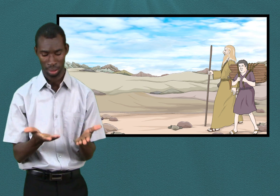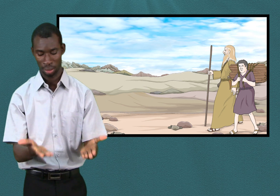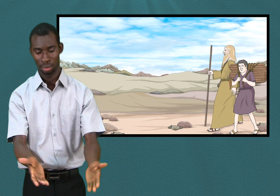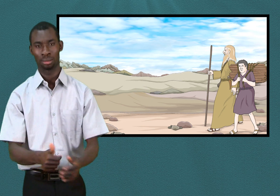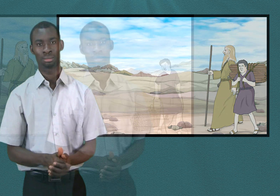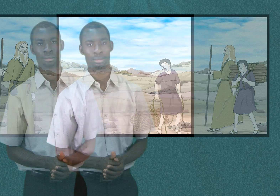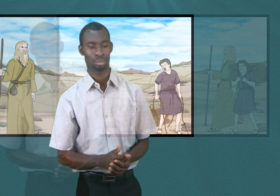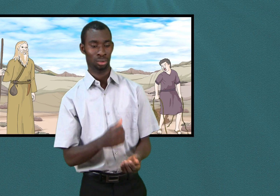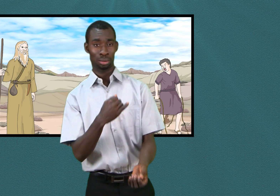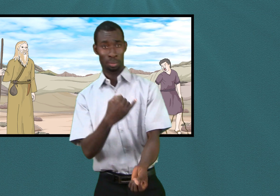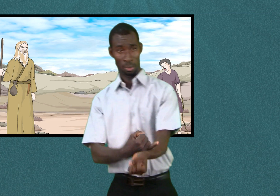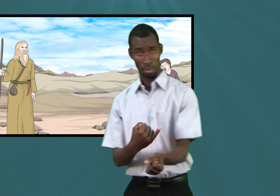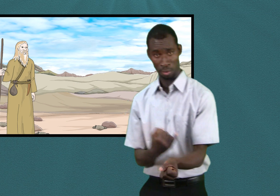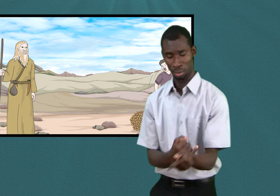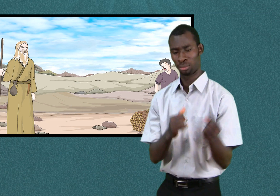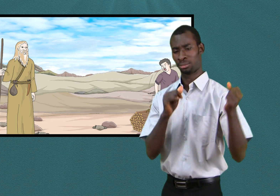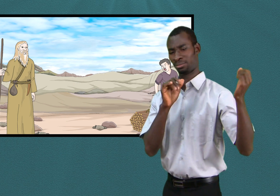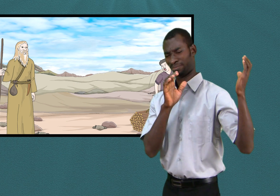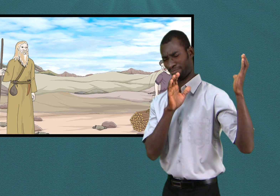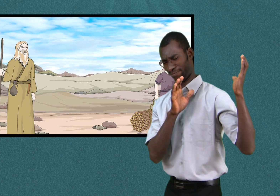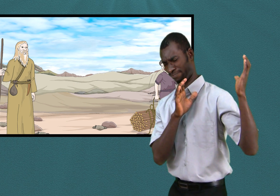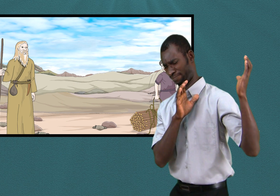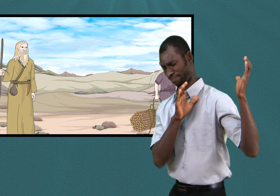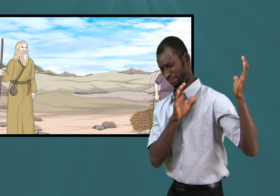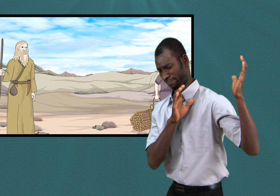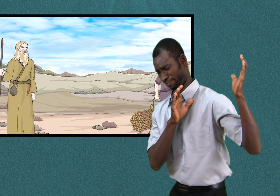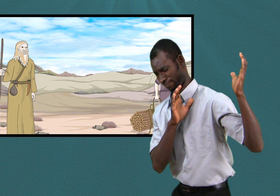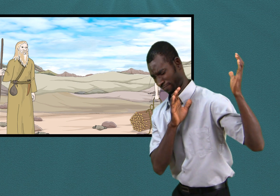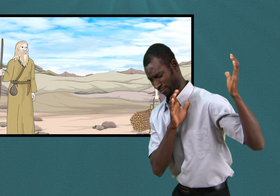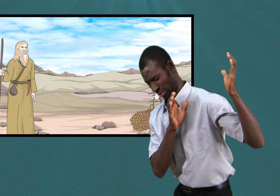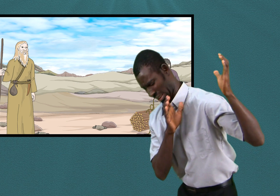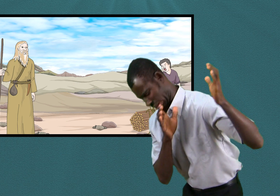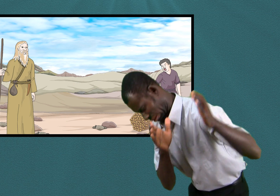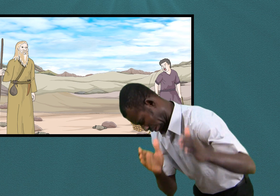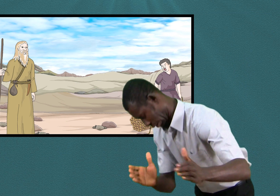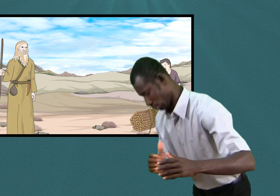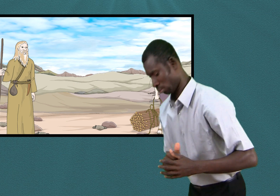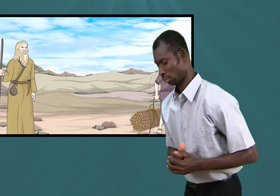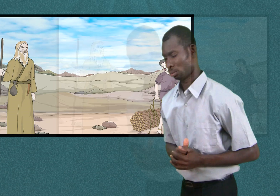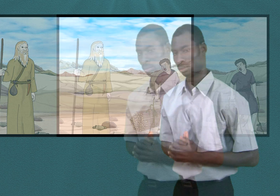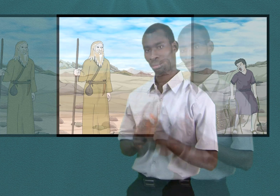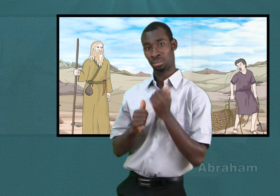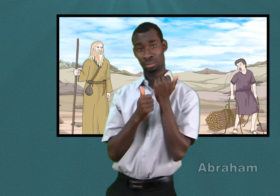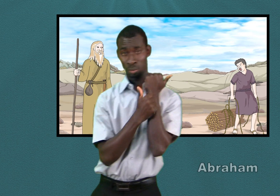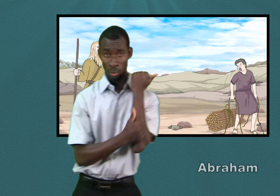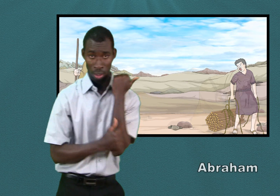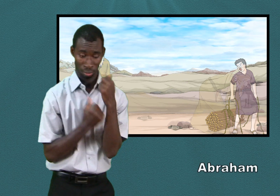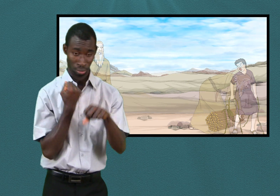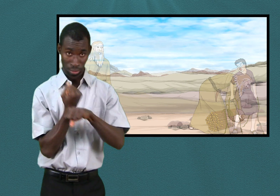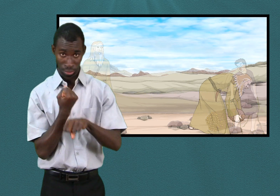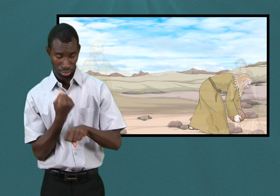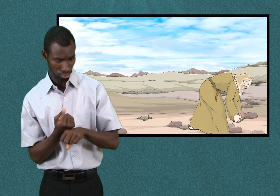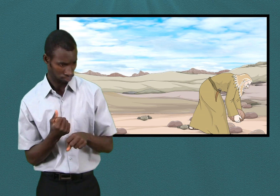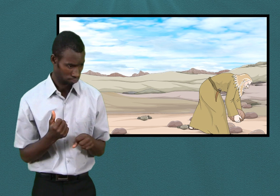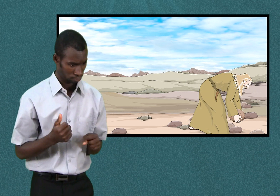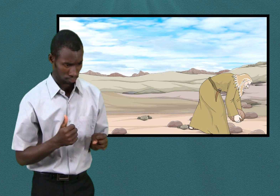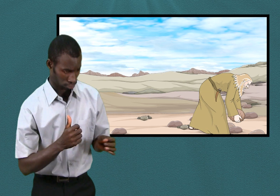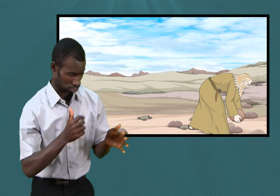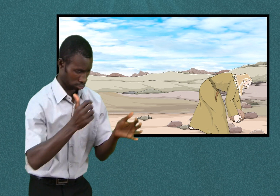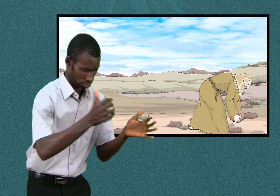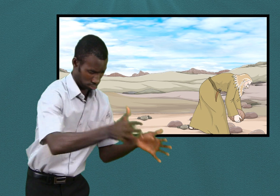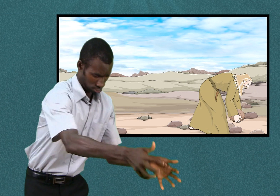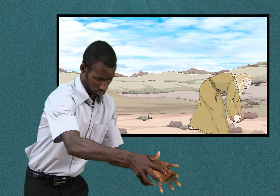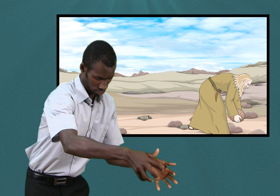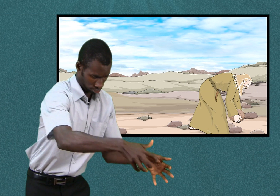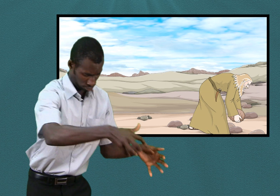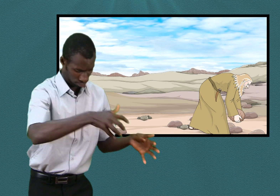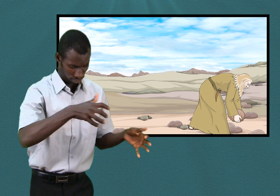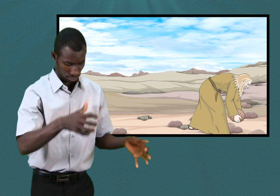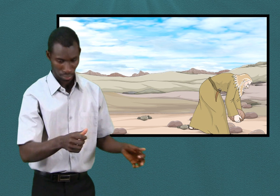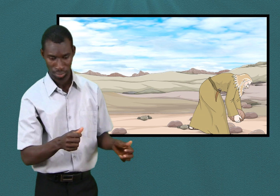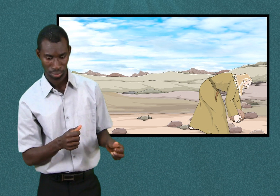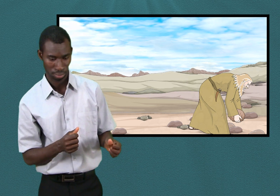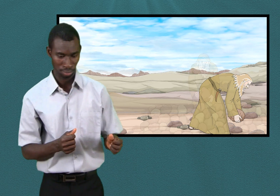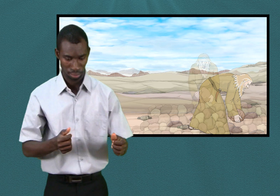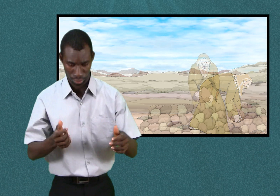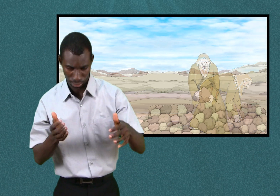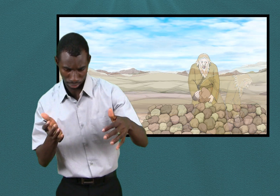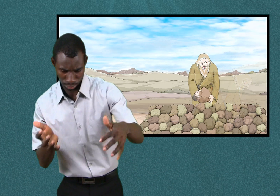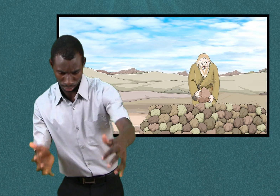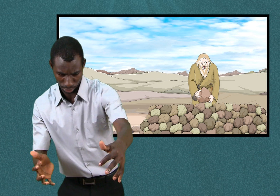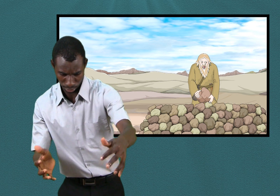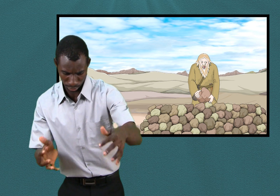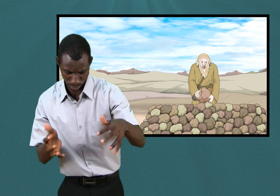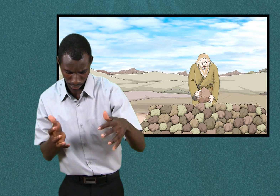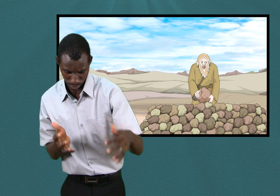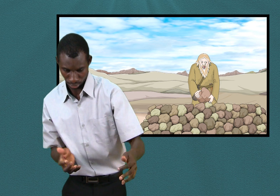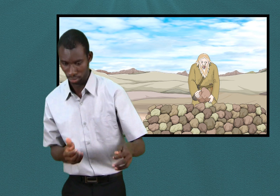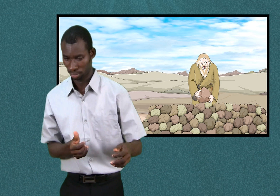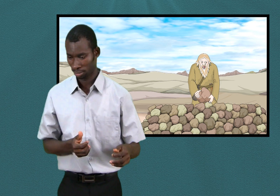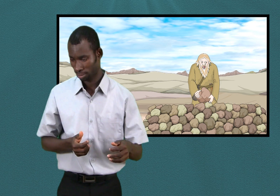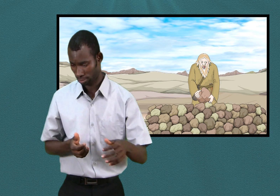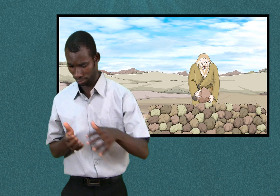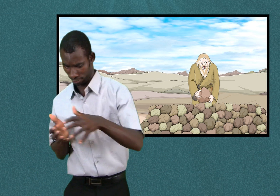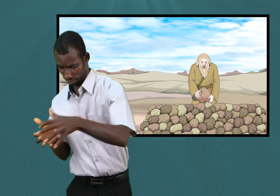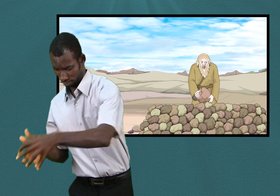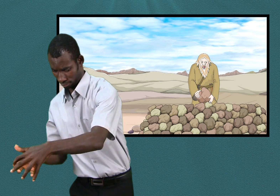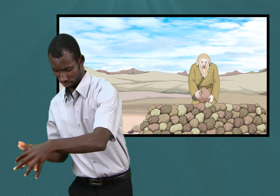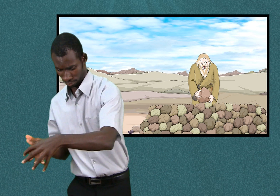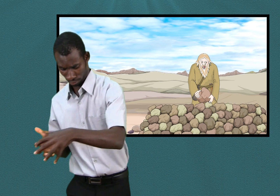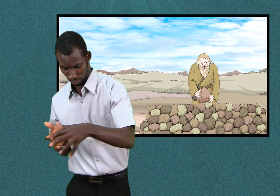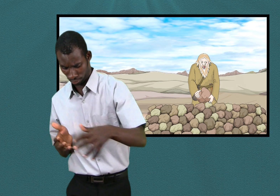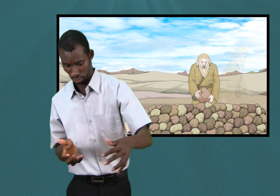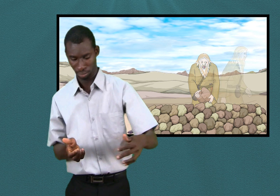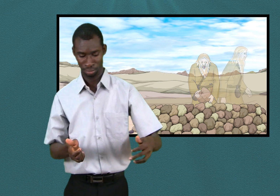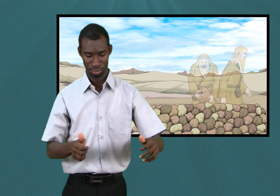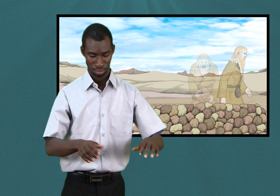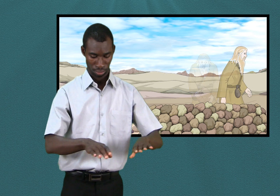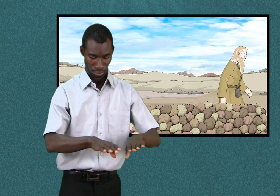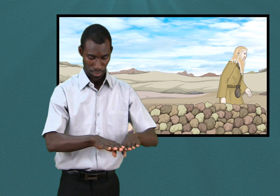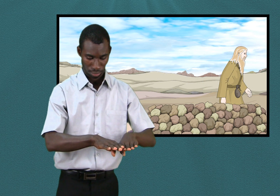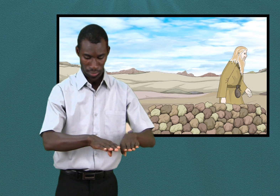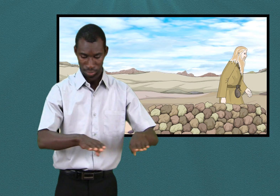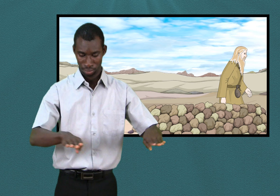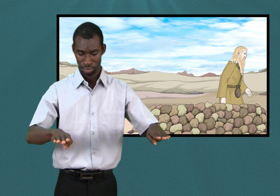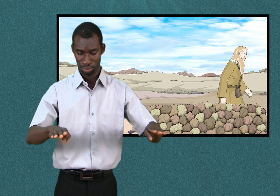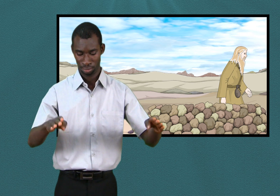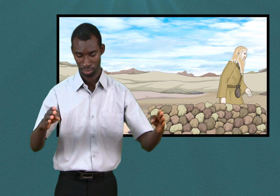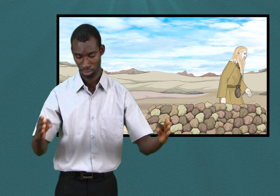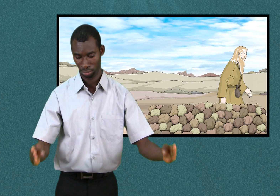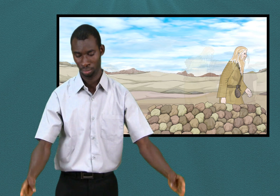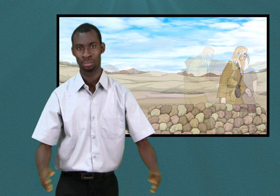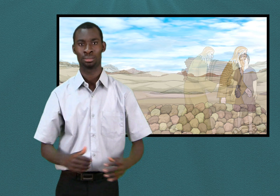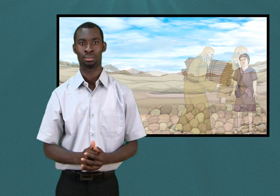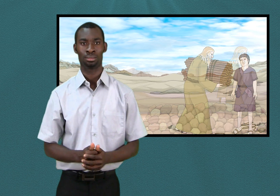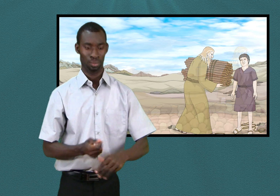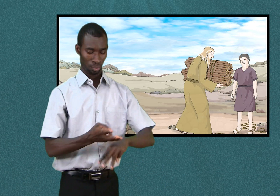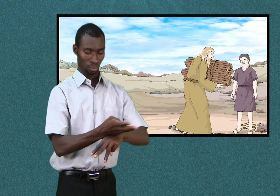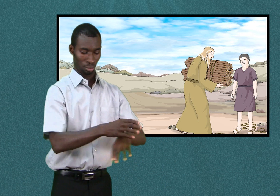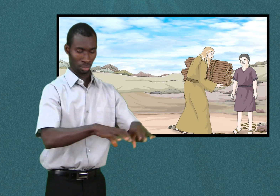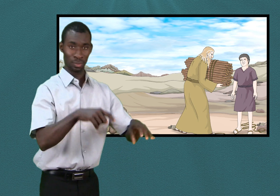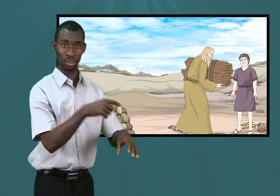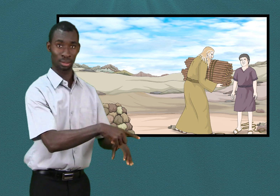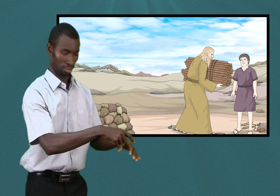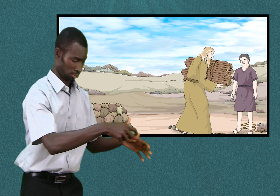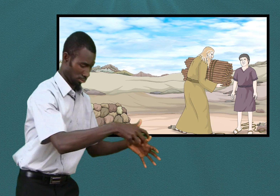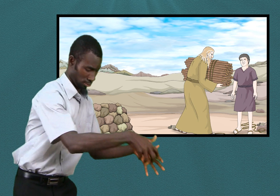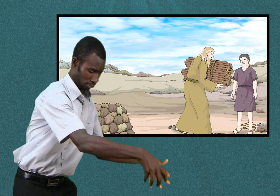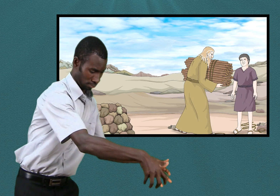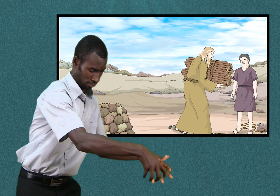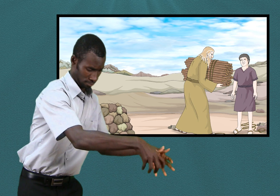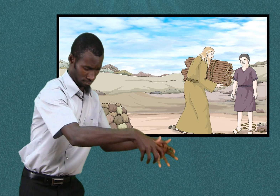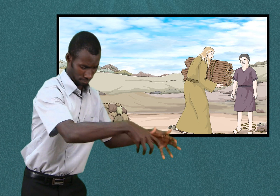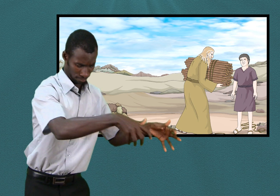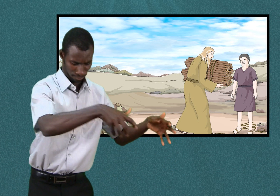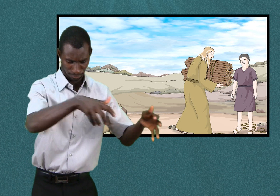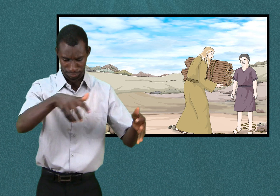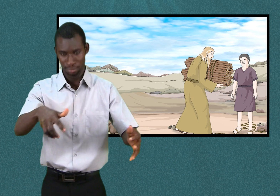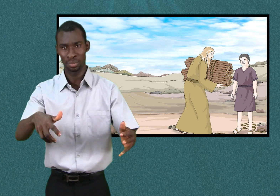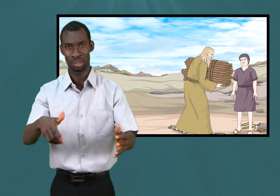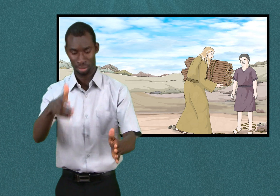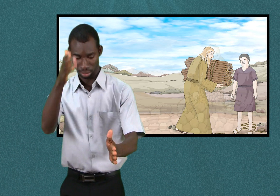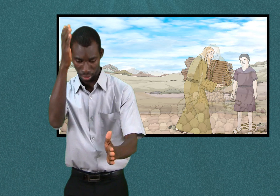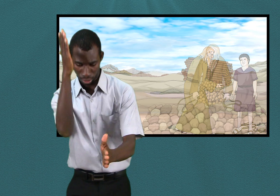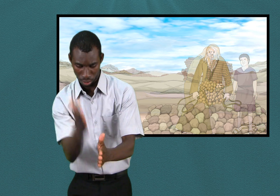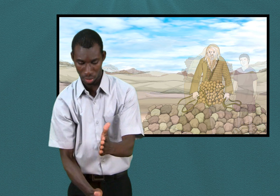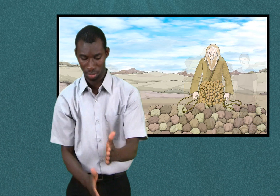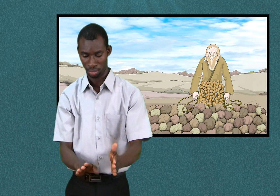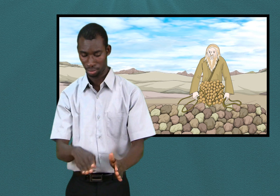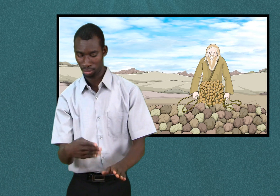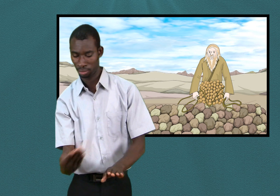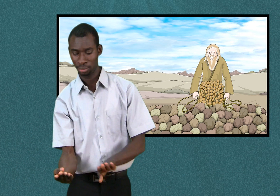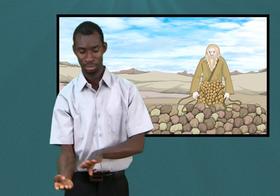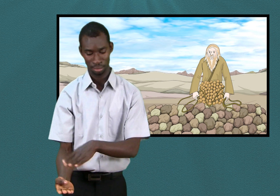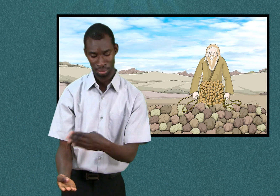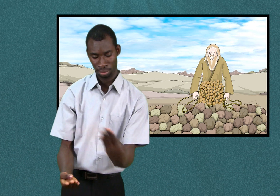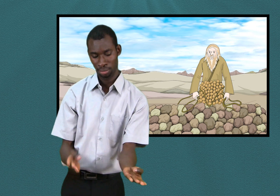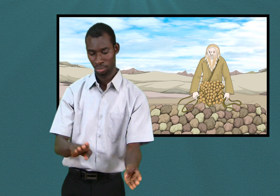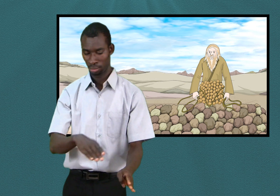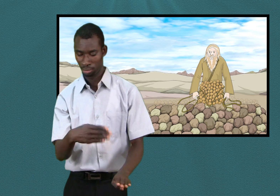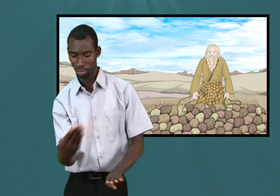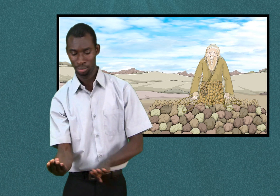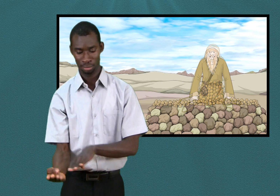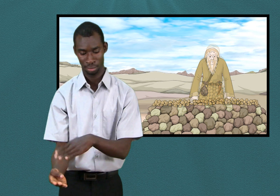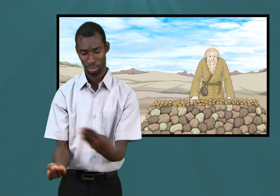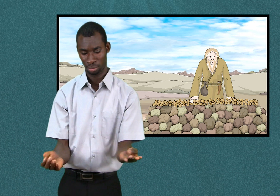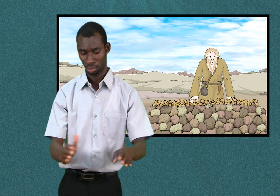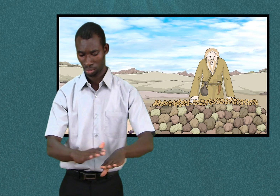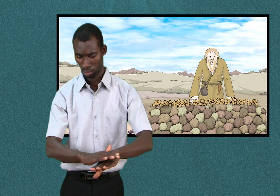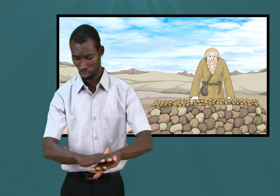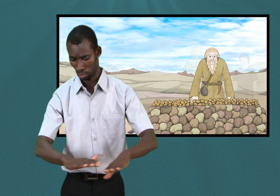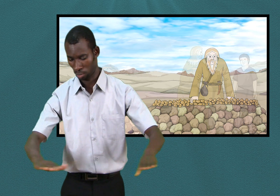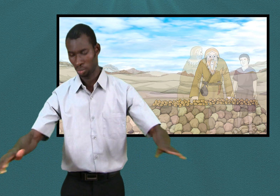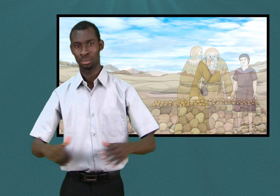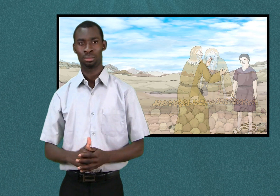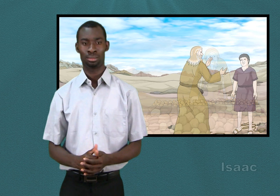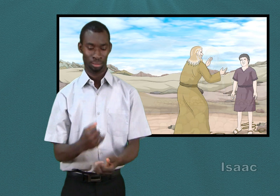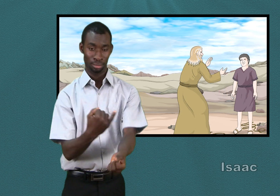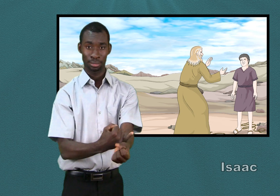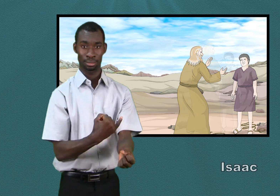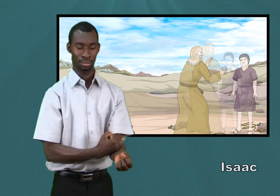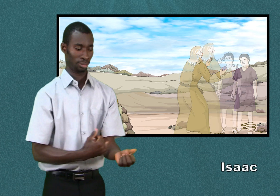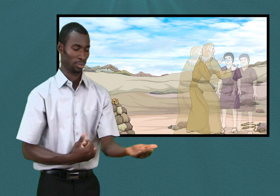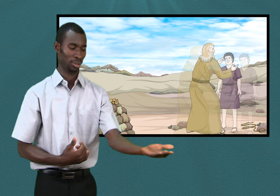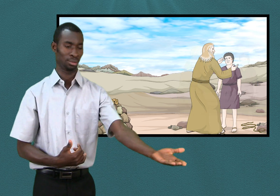When they arrived at the place God had designated, Abraham built the altar there and arranged the wood.